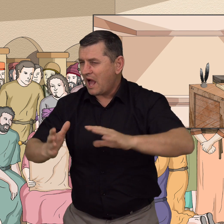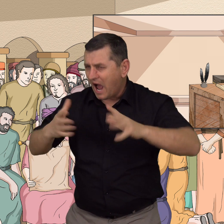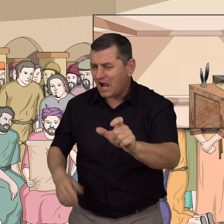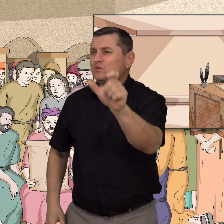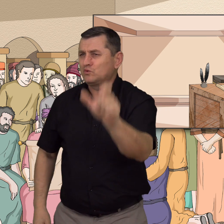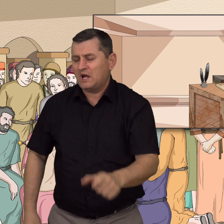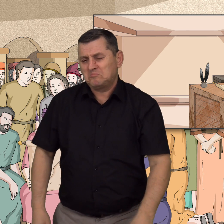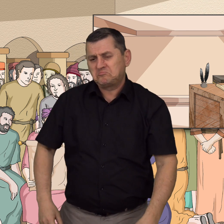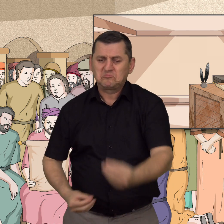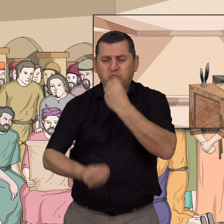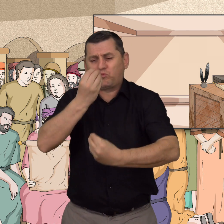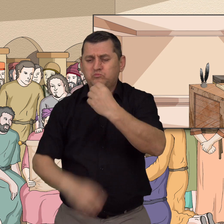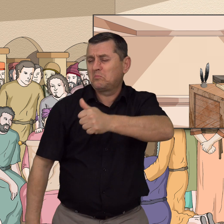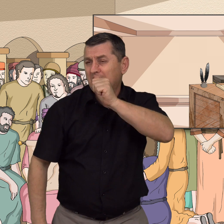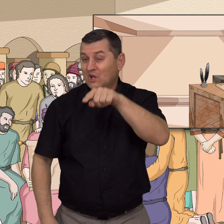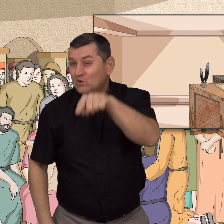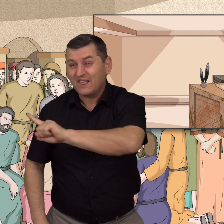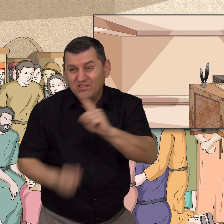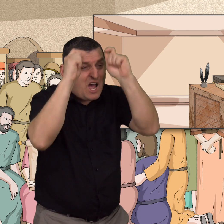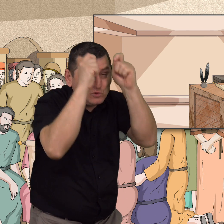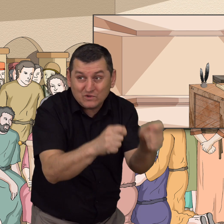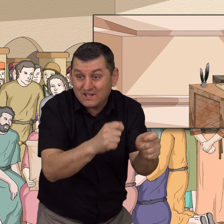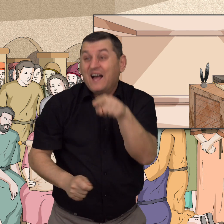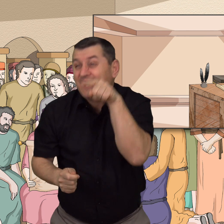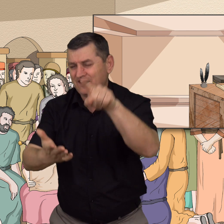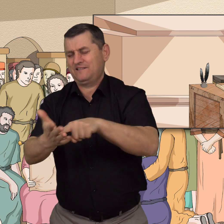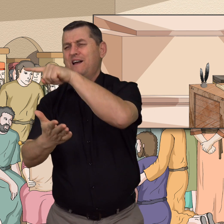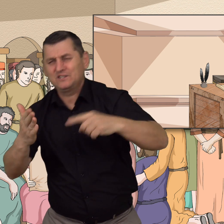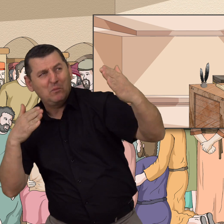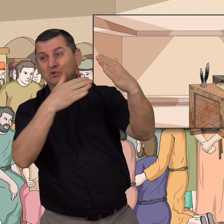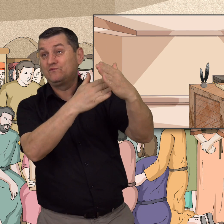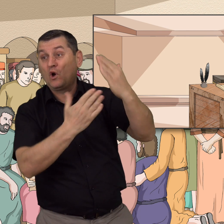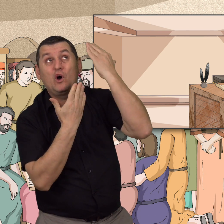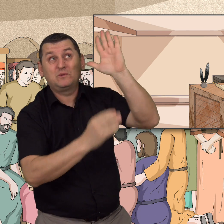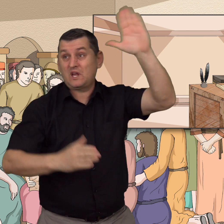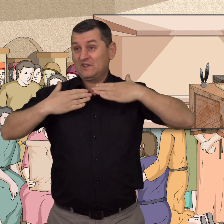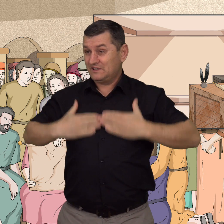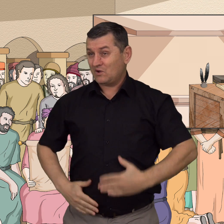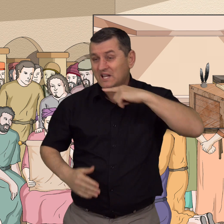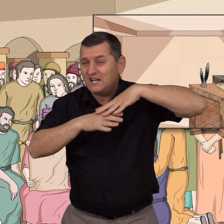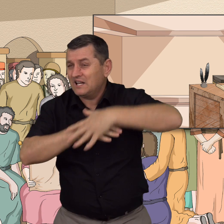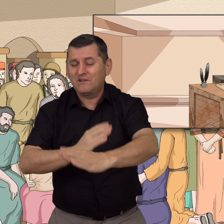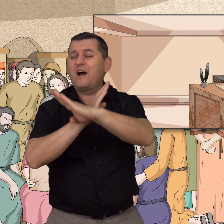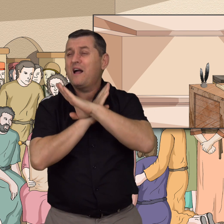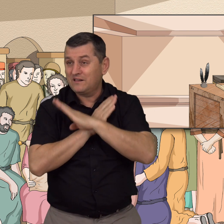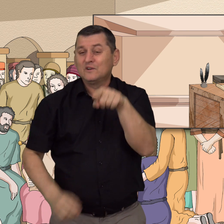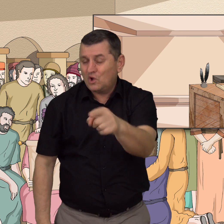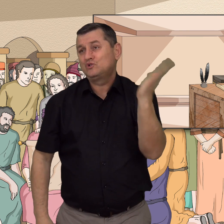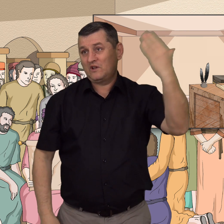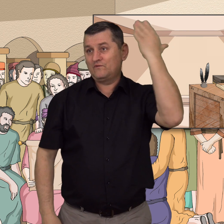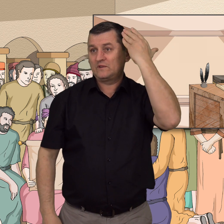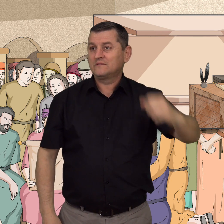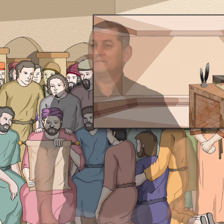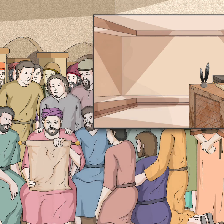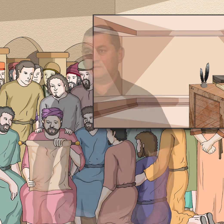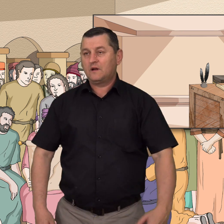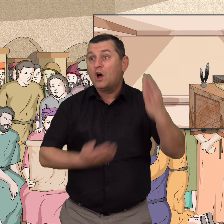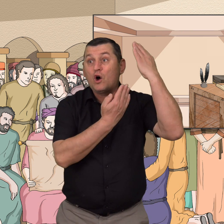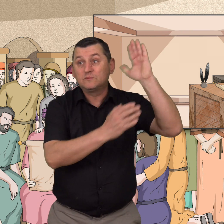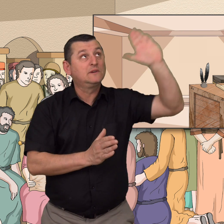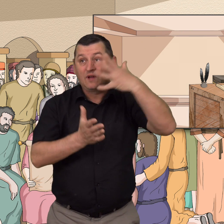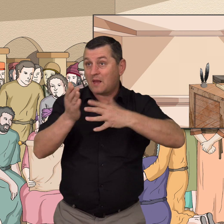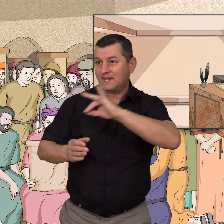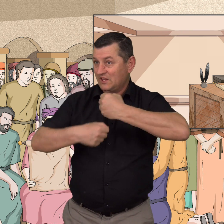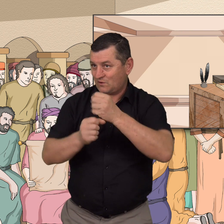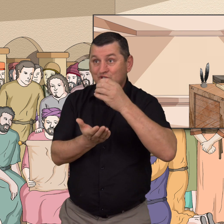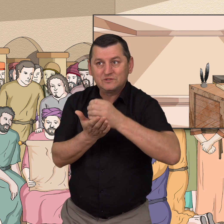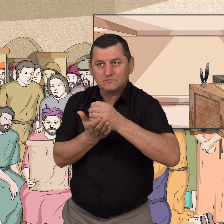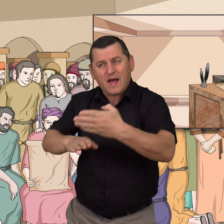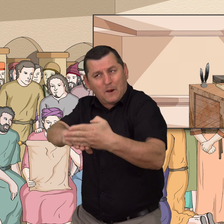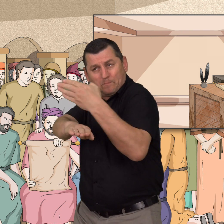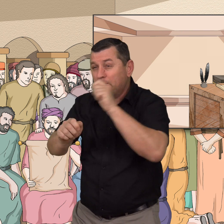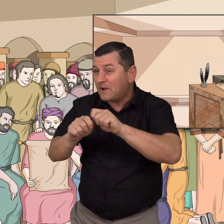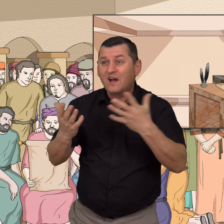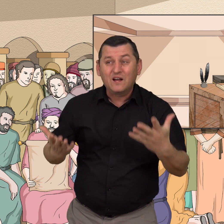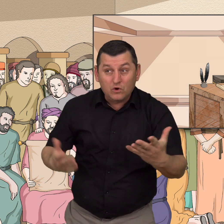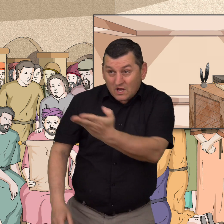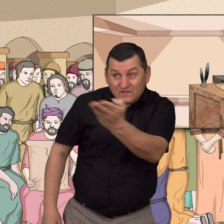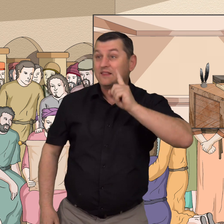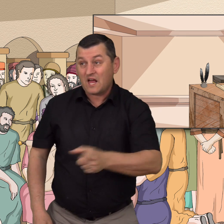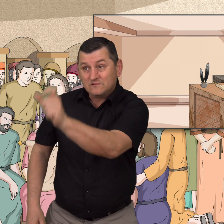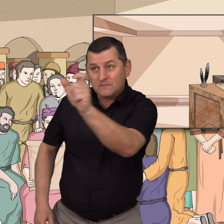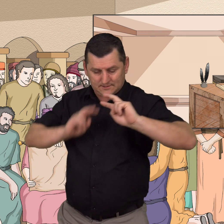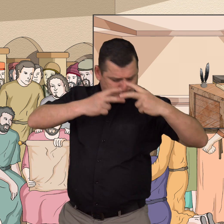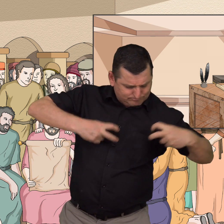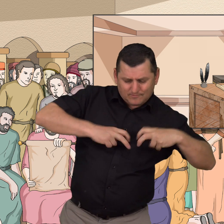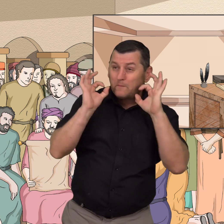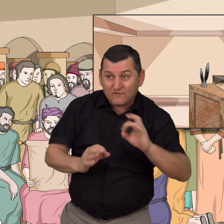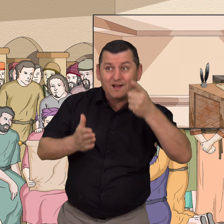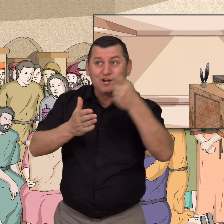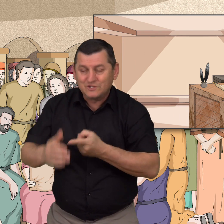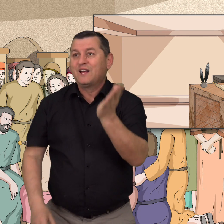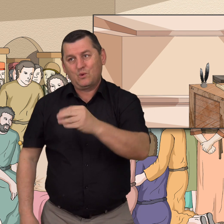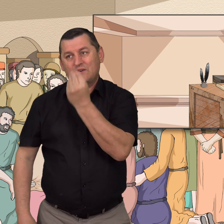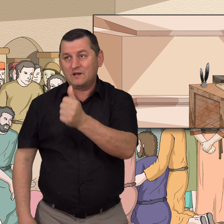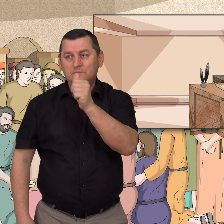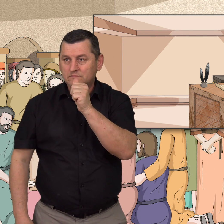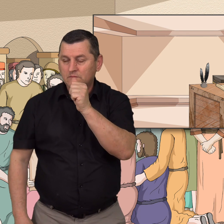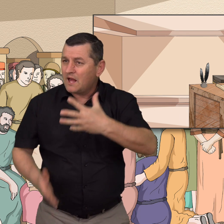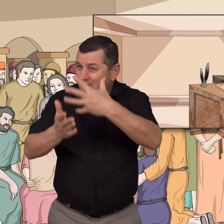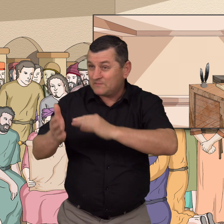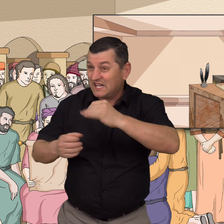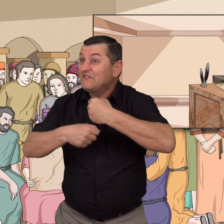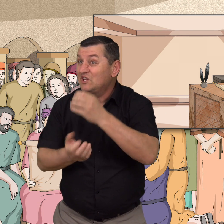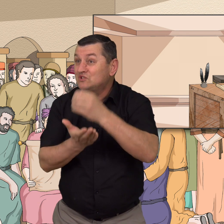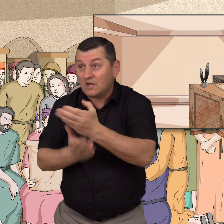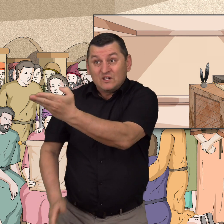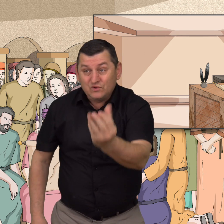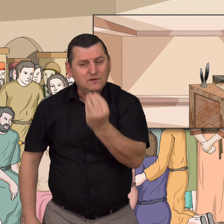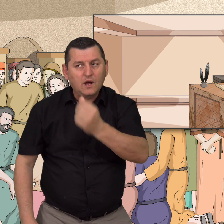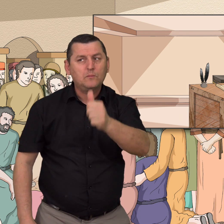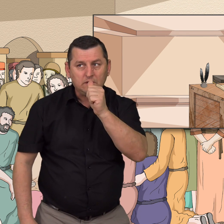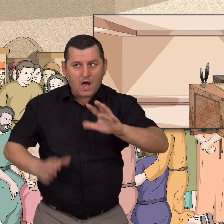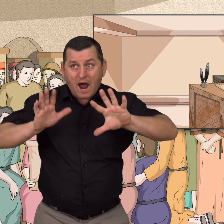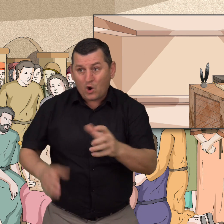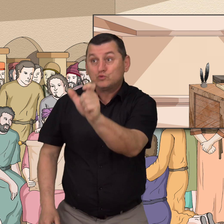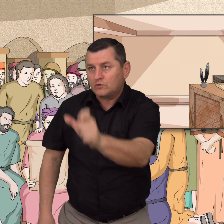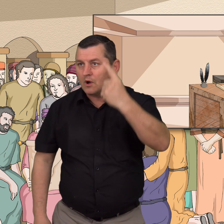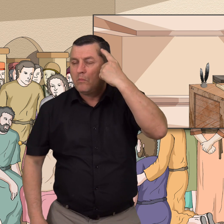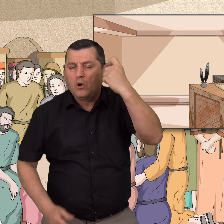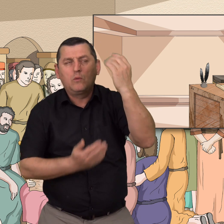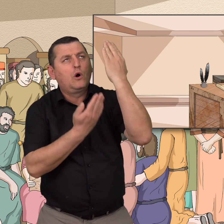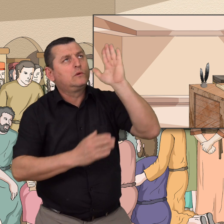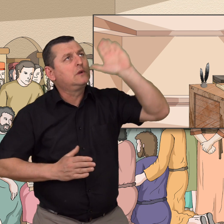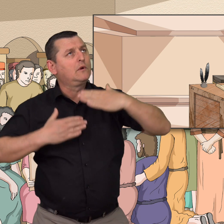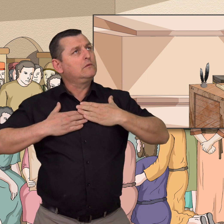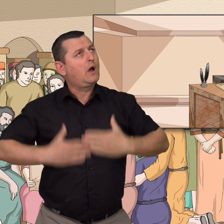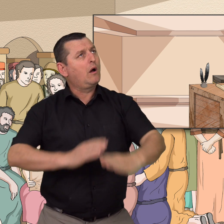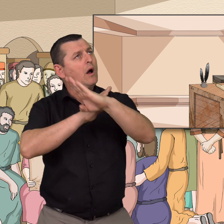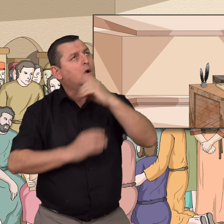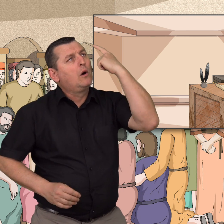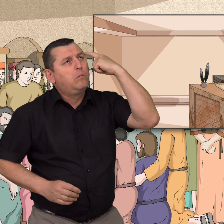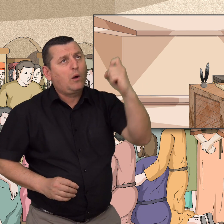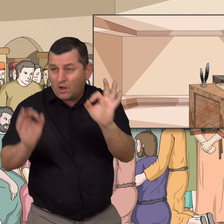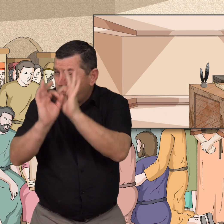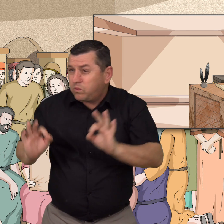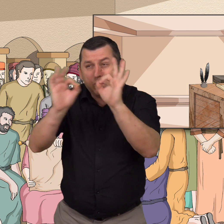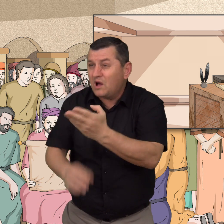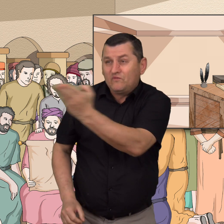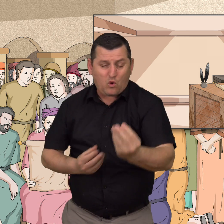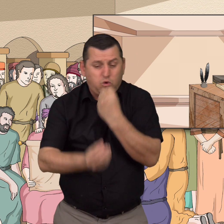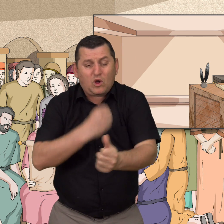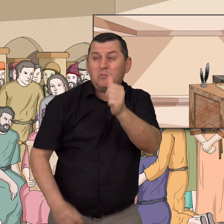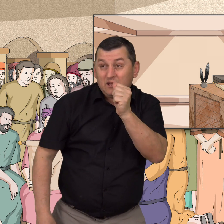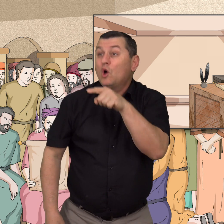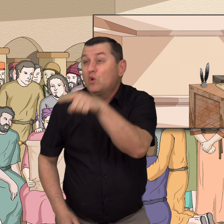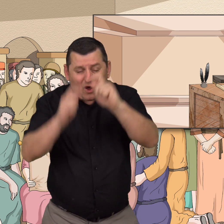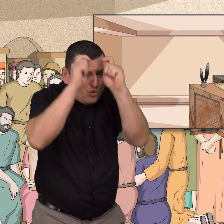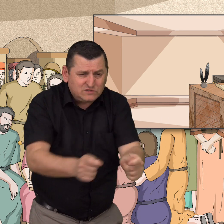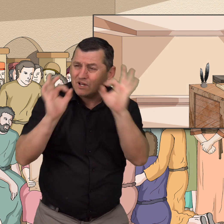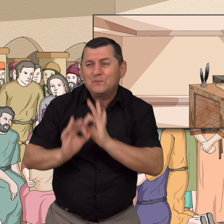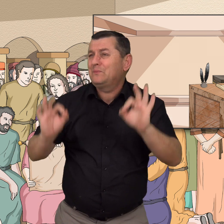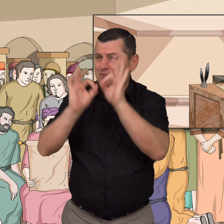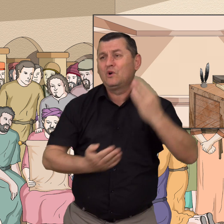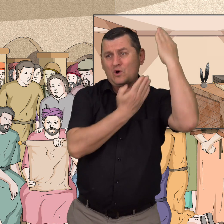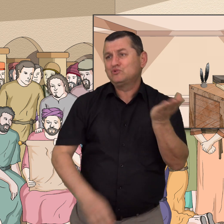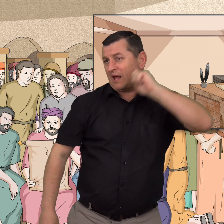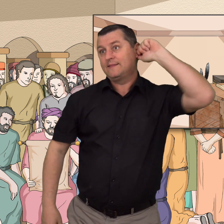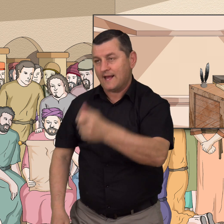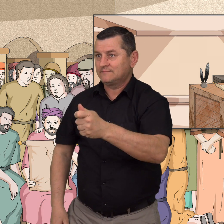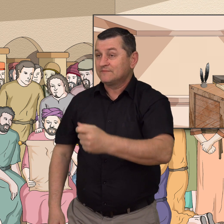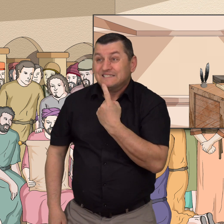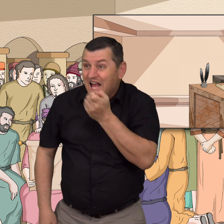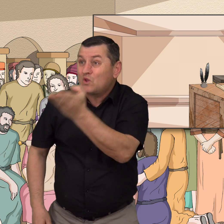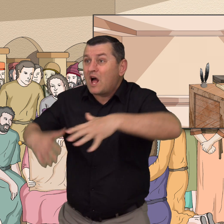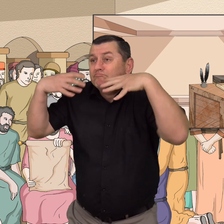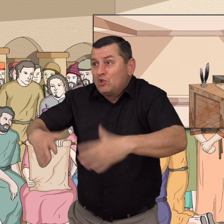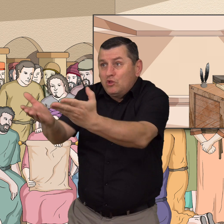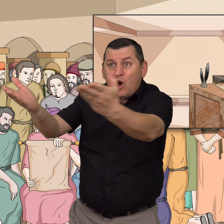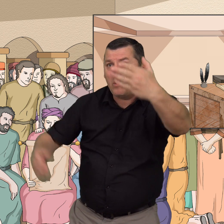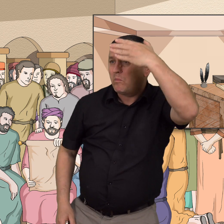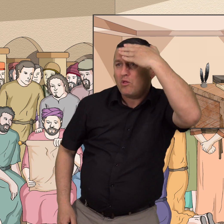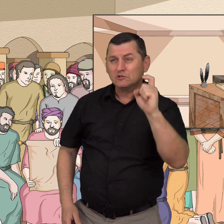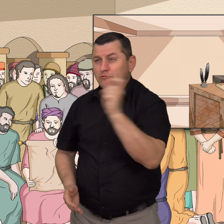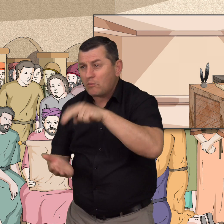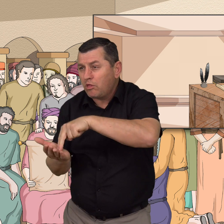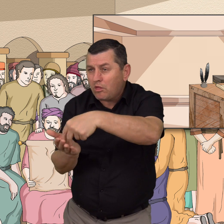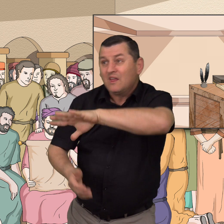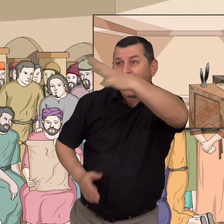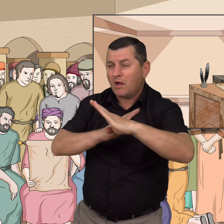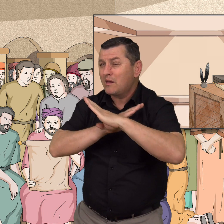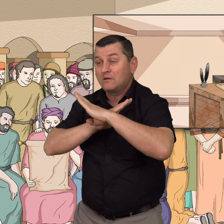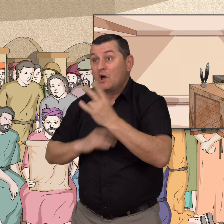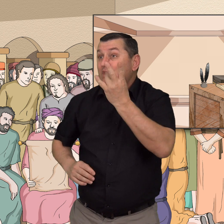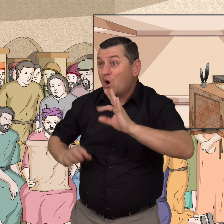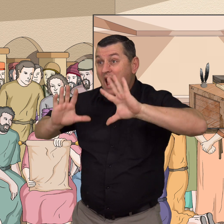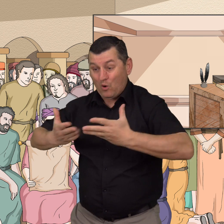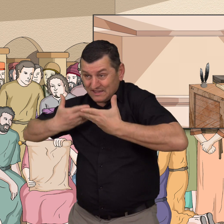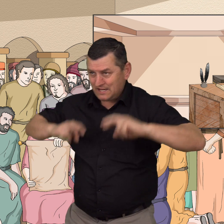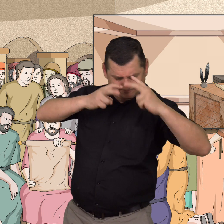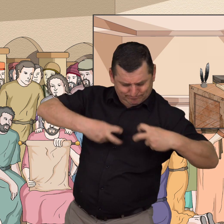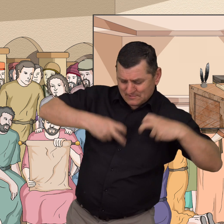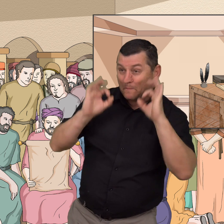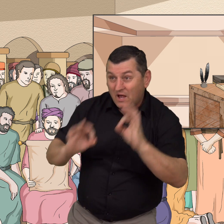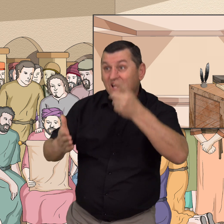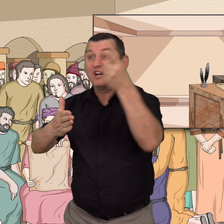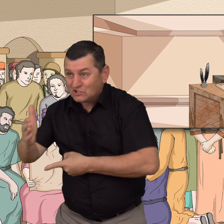Therefore, whoever eats the bread or drinks the cup of the Lord in an unworthy manner will be guilty of sinning against the body and blood of the Lord. Each one must examine himself before he eats of the bread and drinks of the cup. For anyone who eats and drinks without recognizing the body eats and drinks judgment on himself.